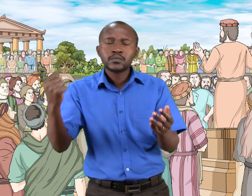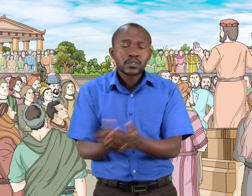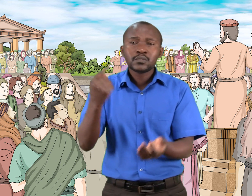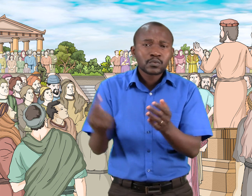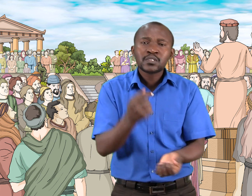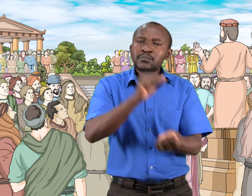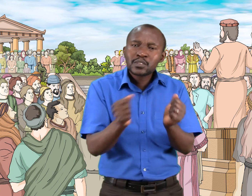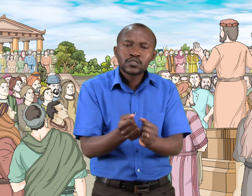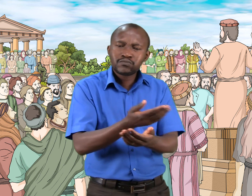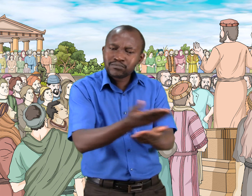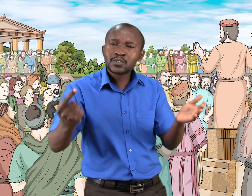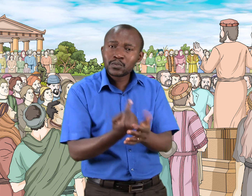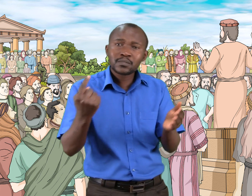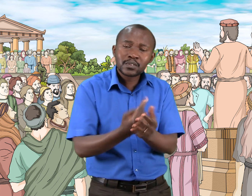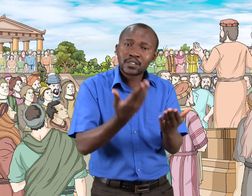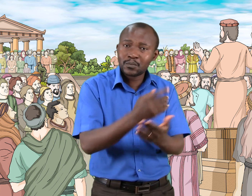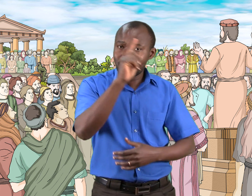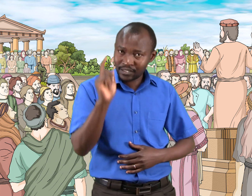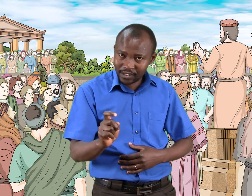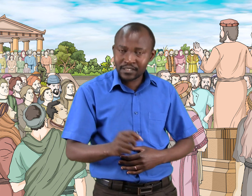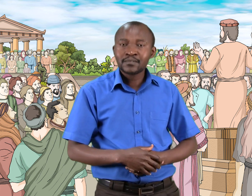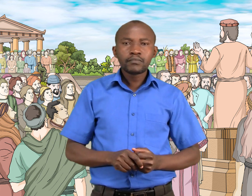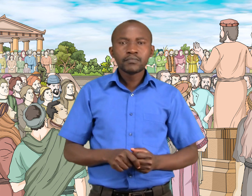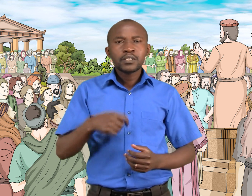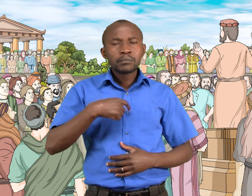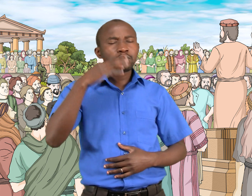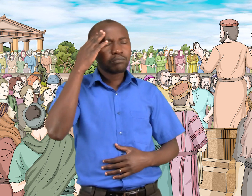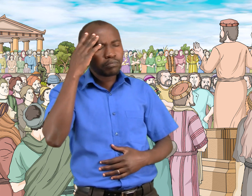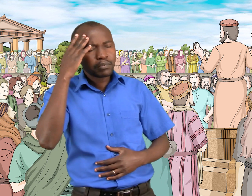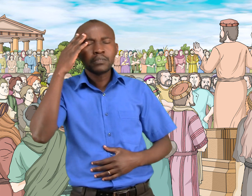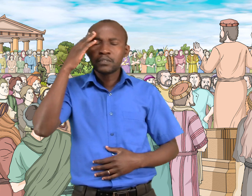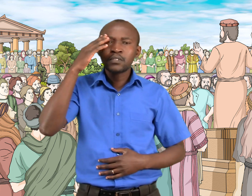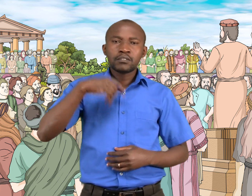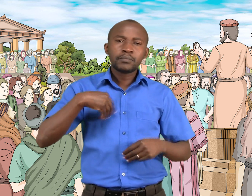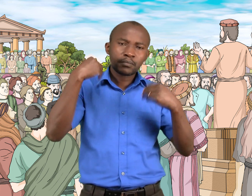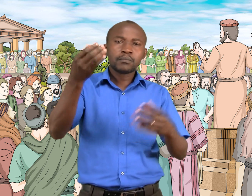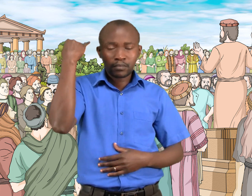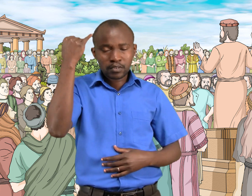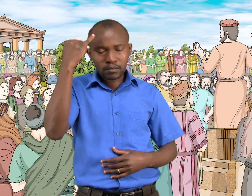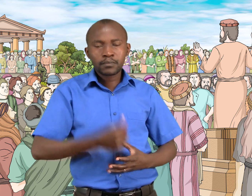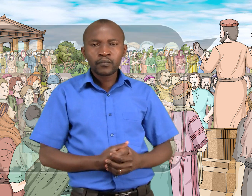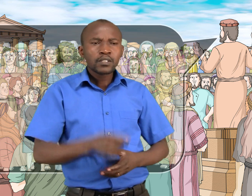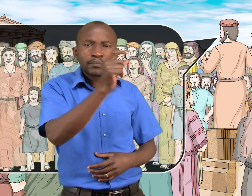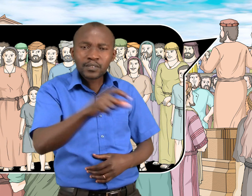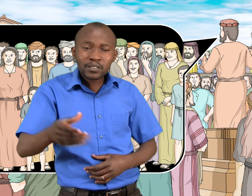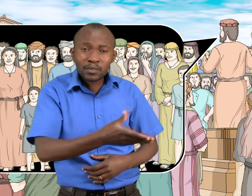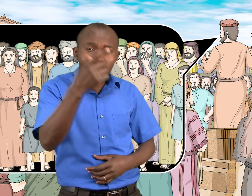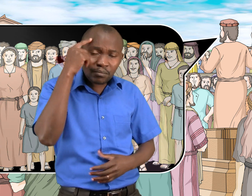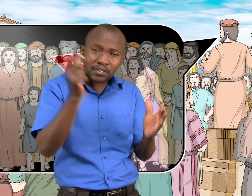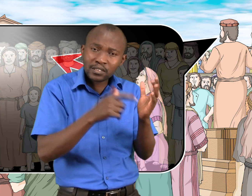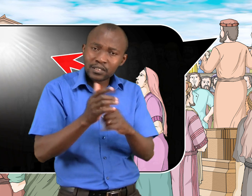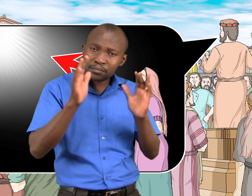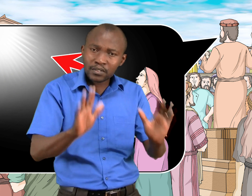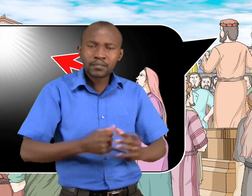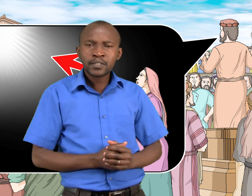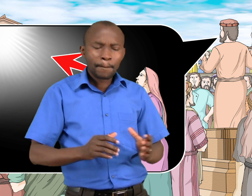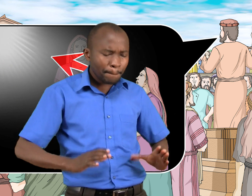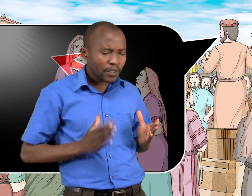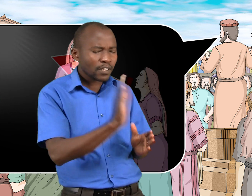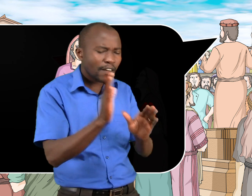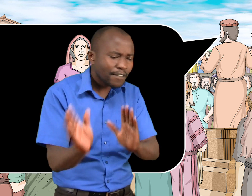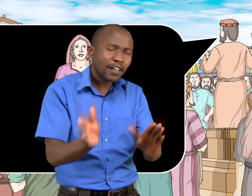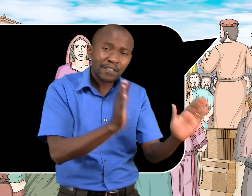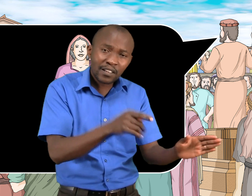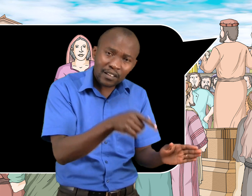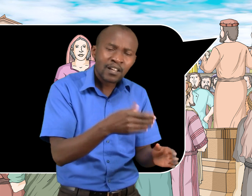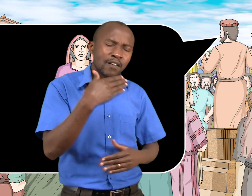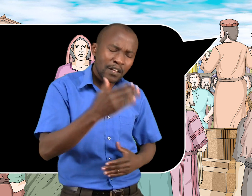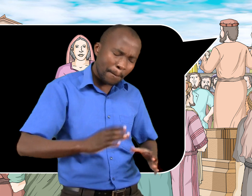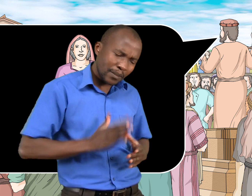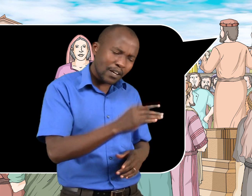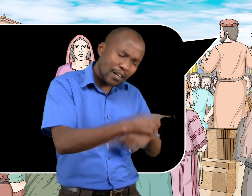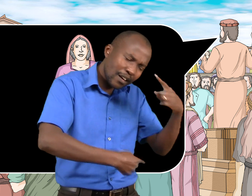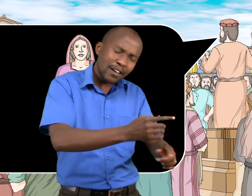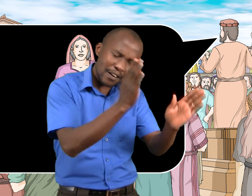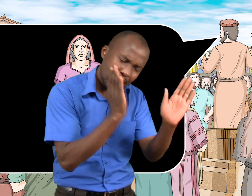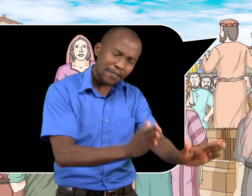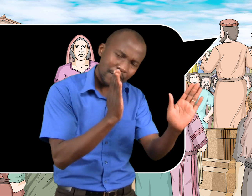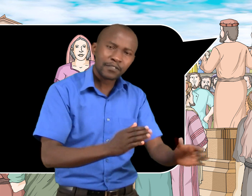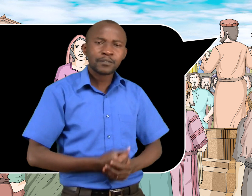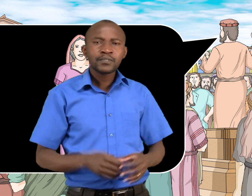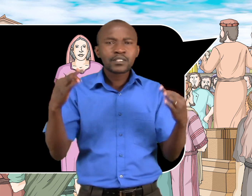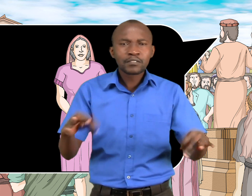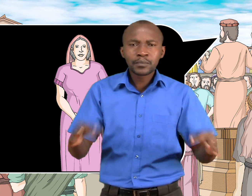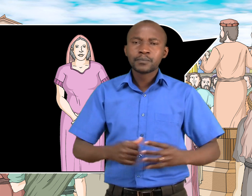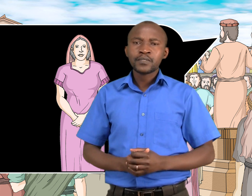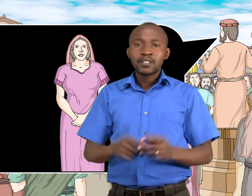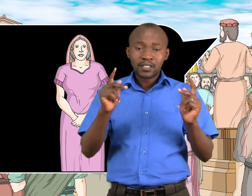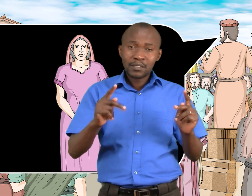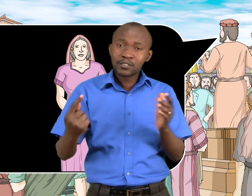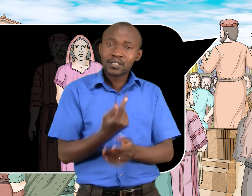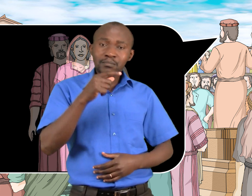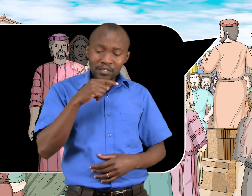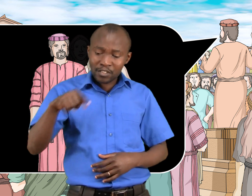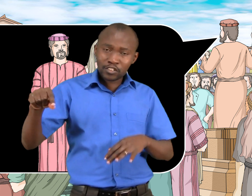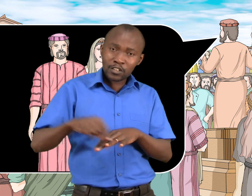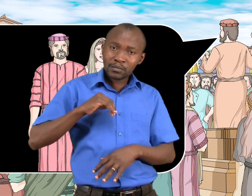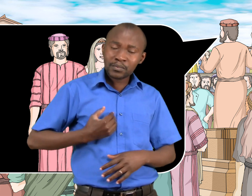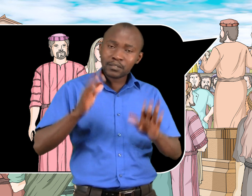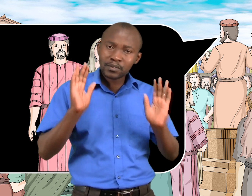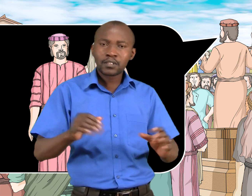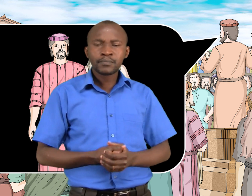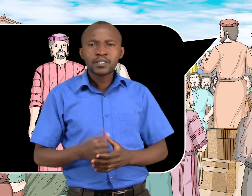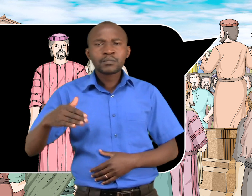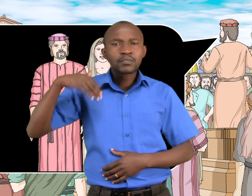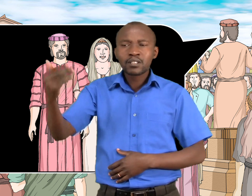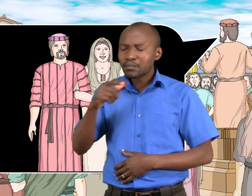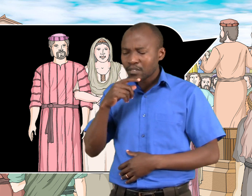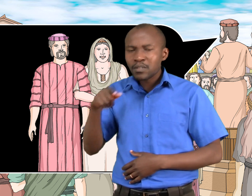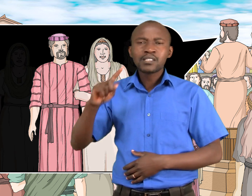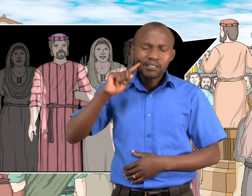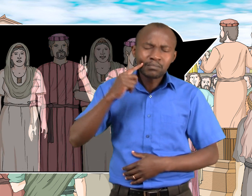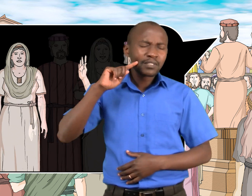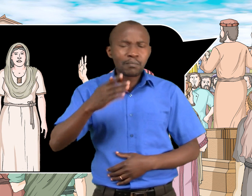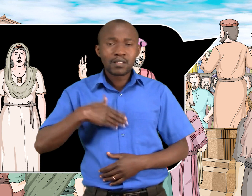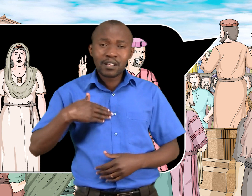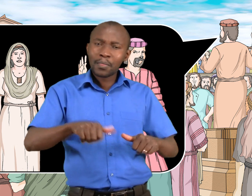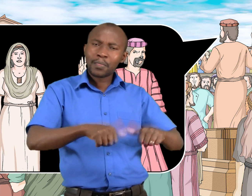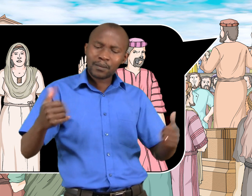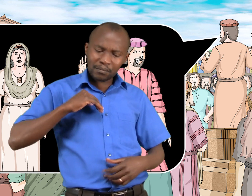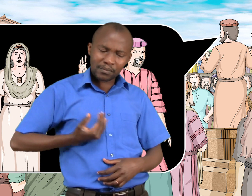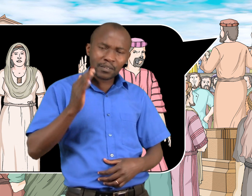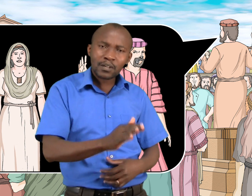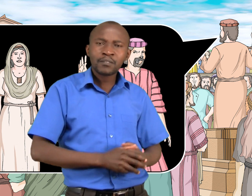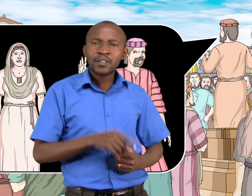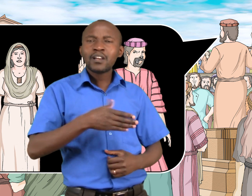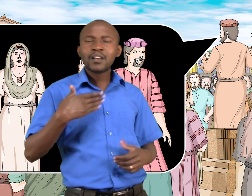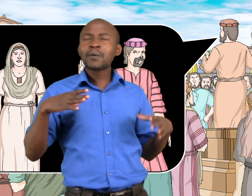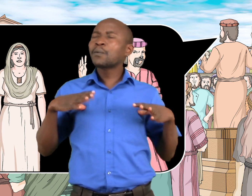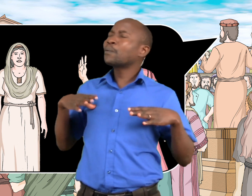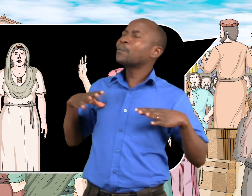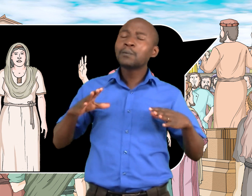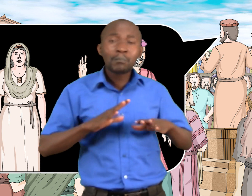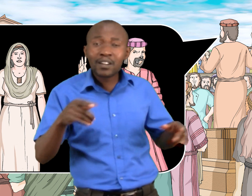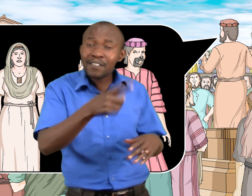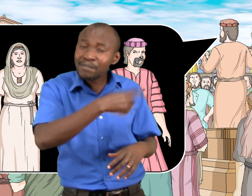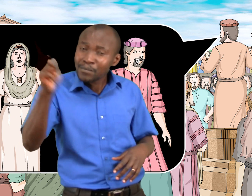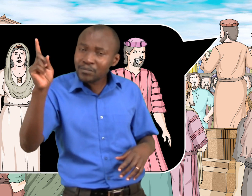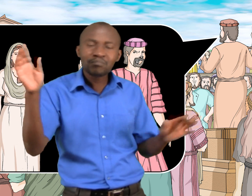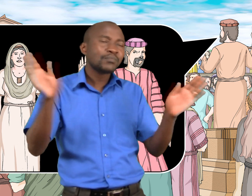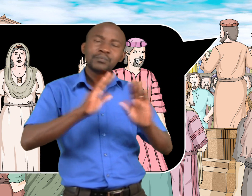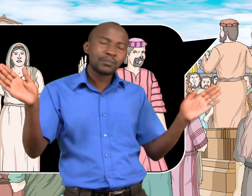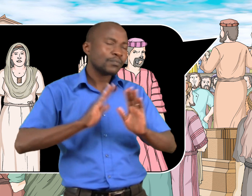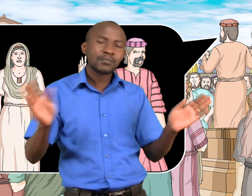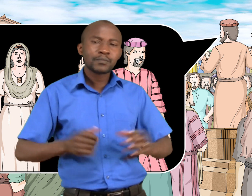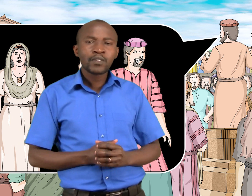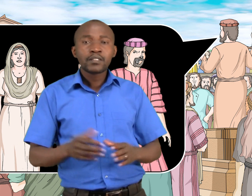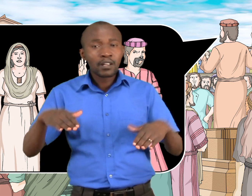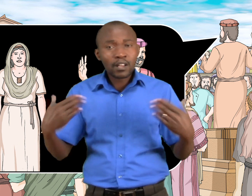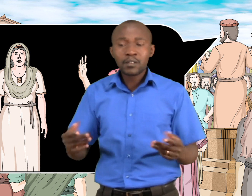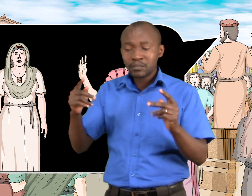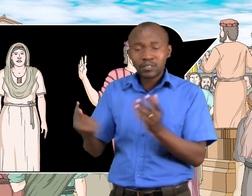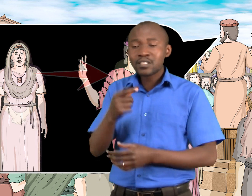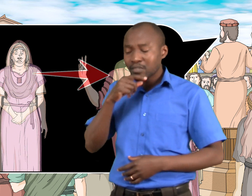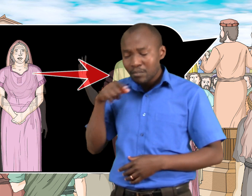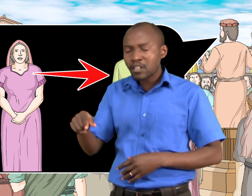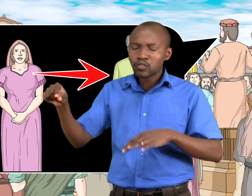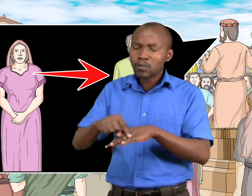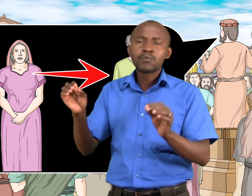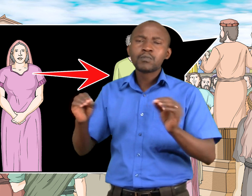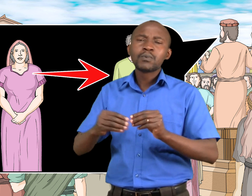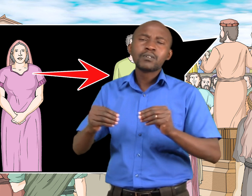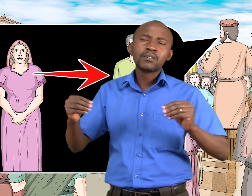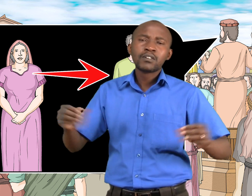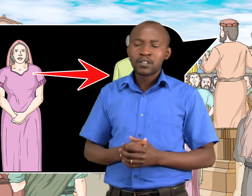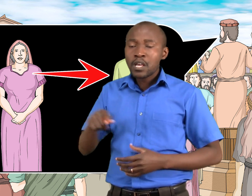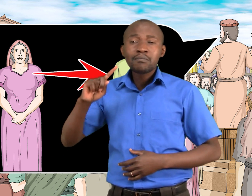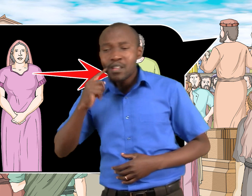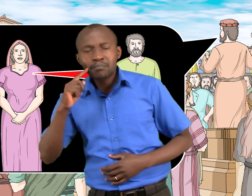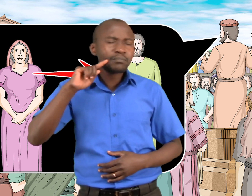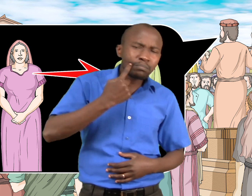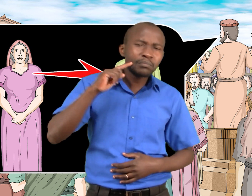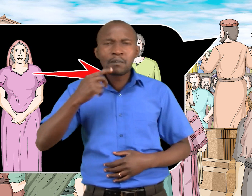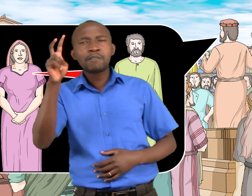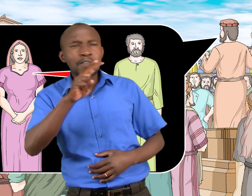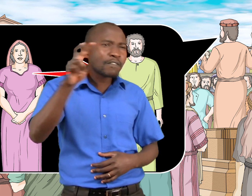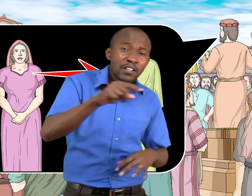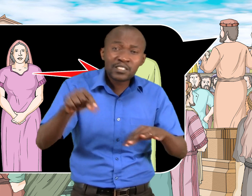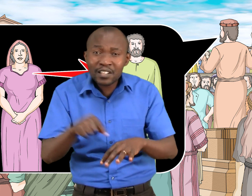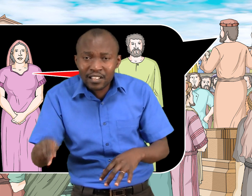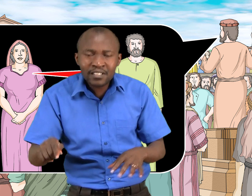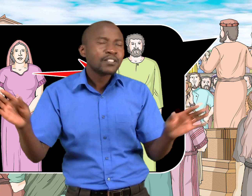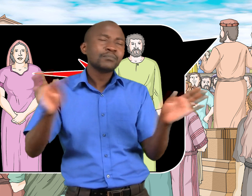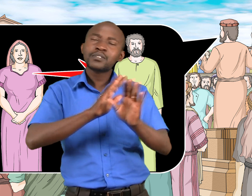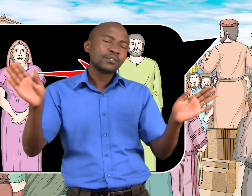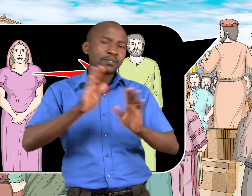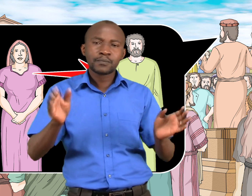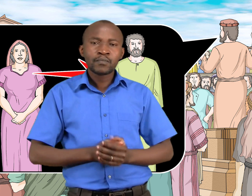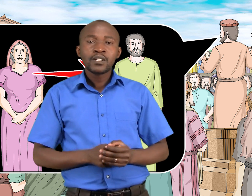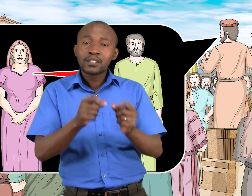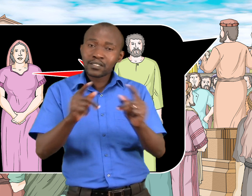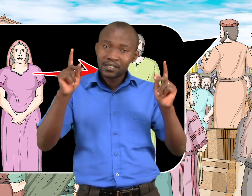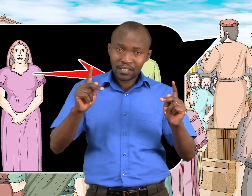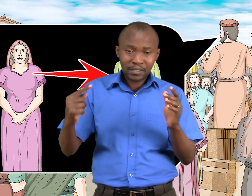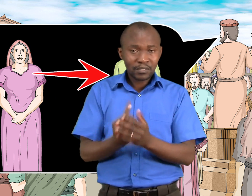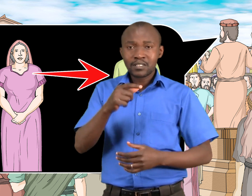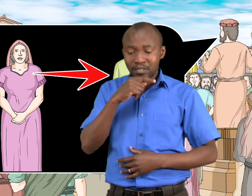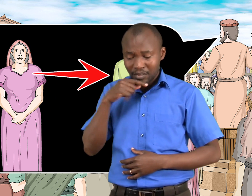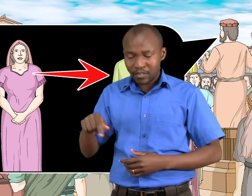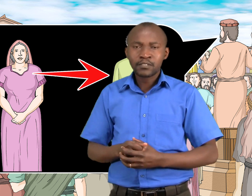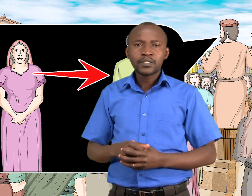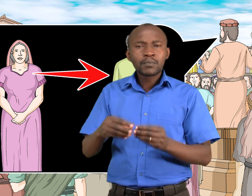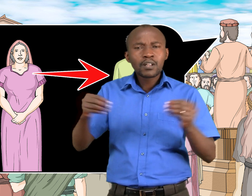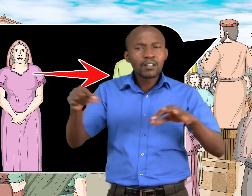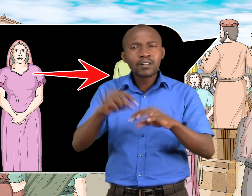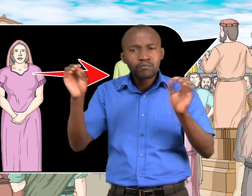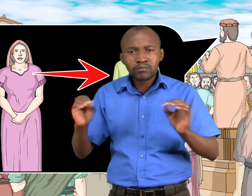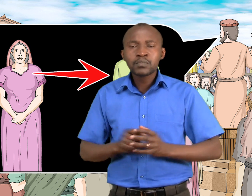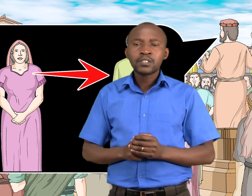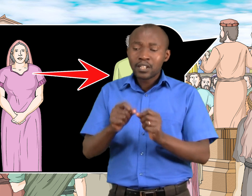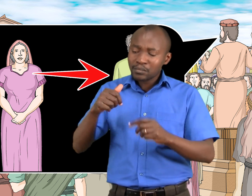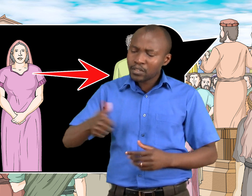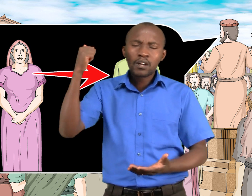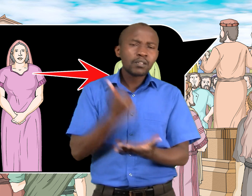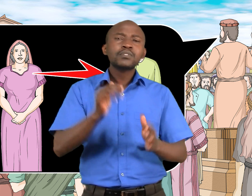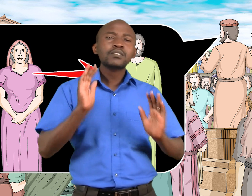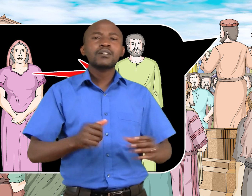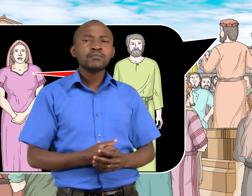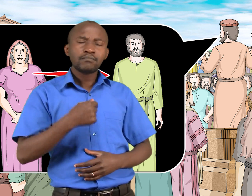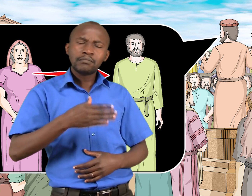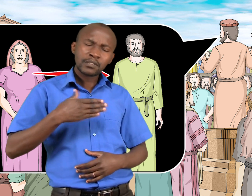Each one should remain in the situation he was in when he was called. Were you a slave when you were called? Do not let it concern you—but if you can gain your freedom, take the opportunity. For he who was a slave when he was called by the Lord is the Lord’s freedman.